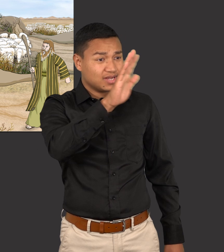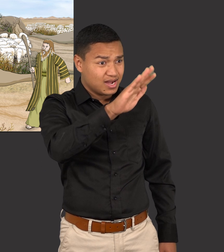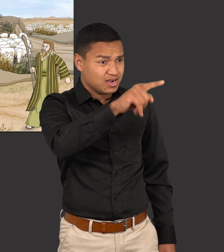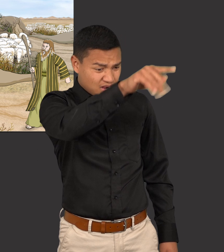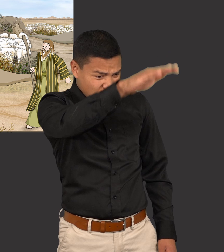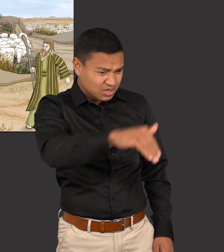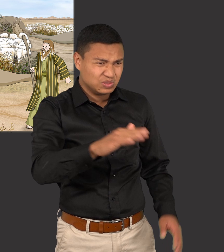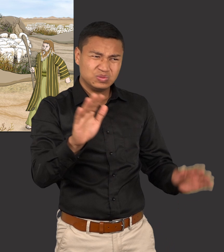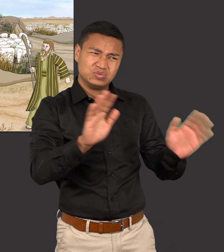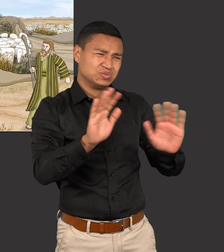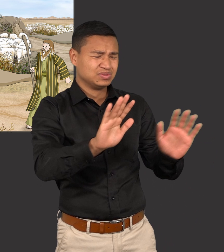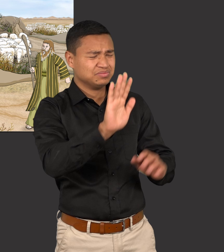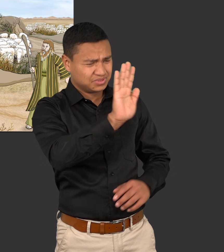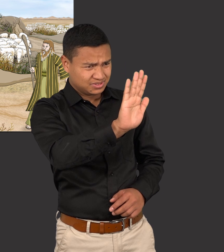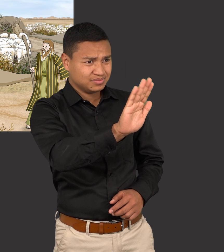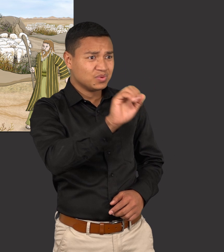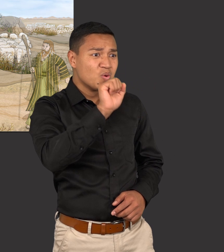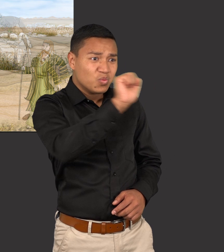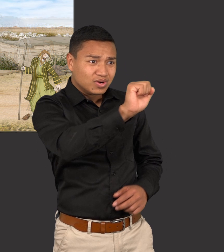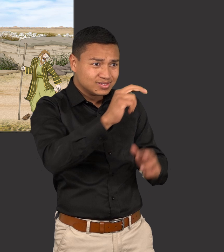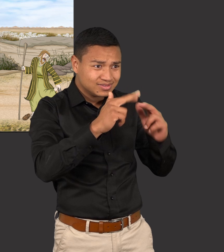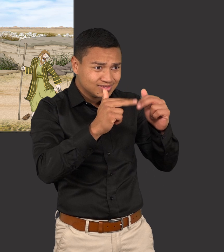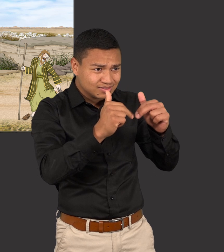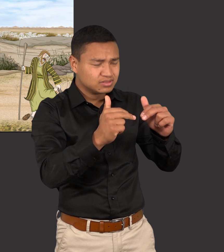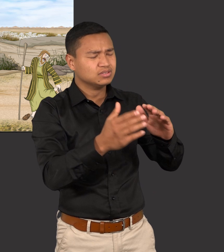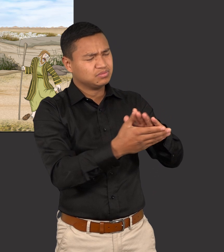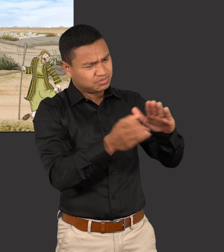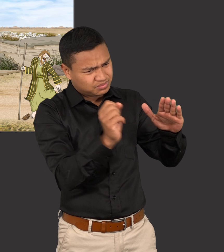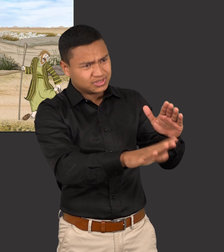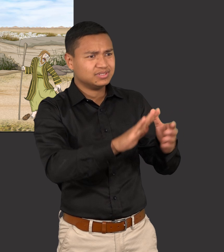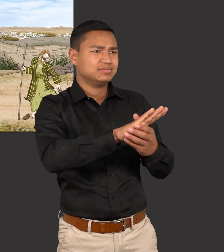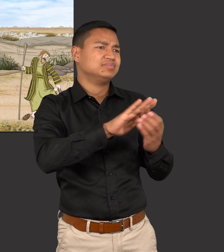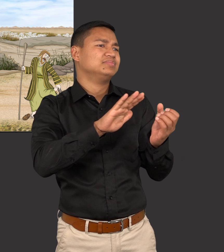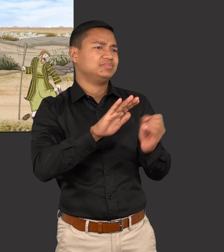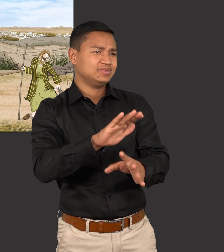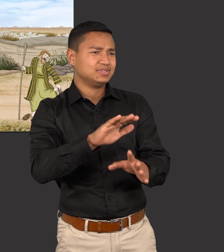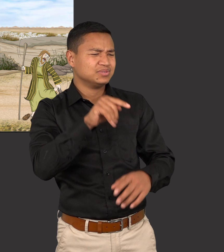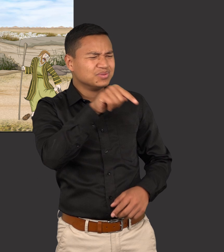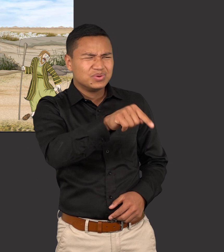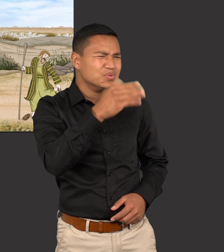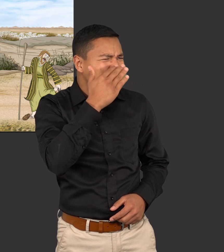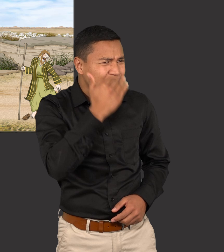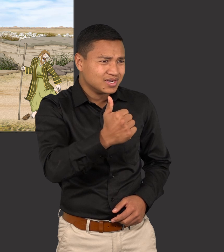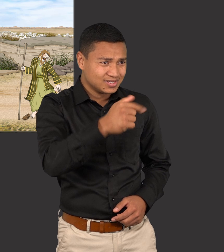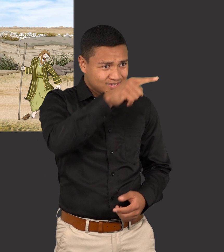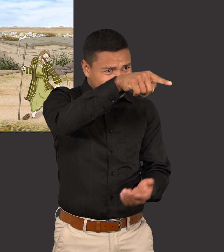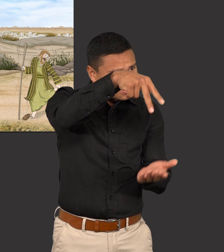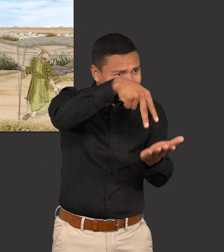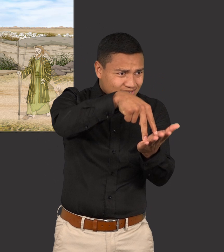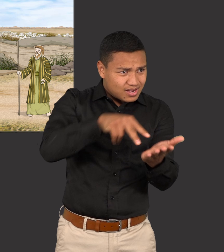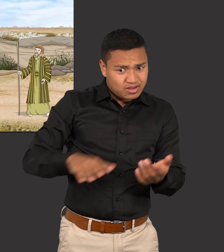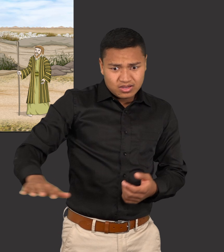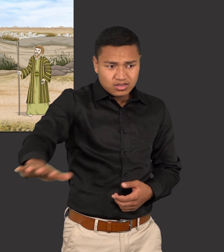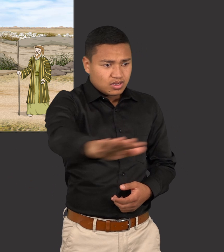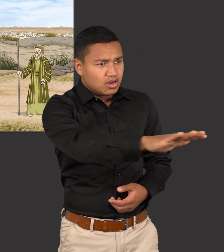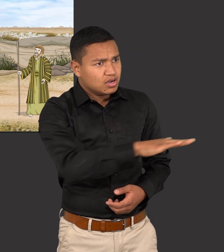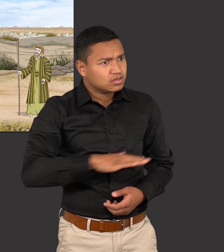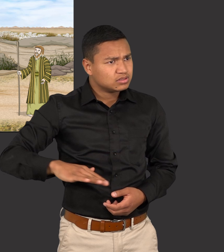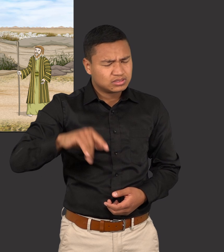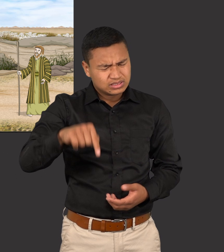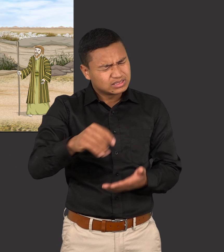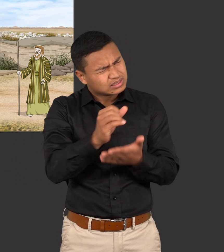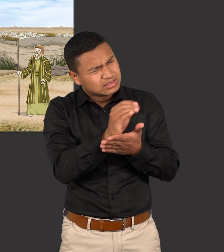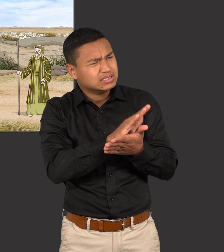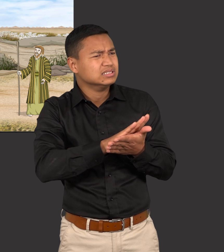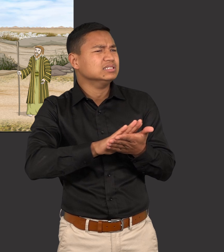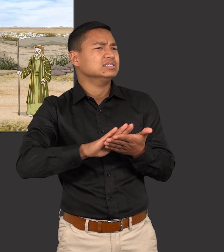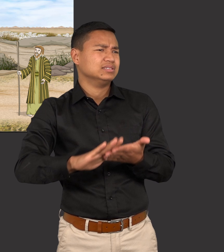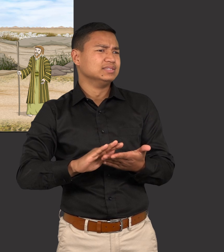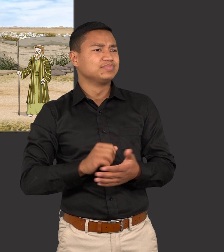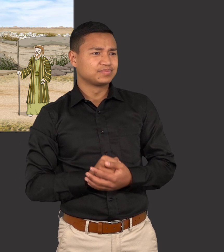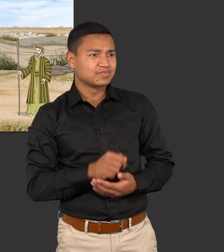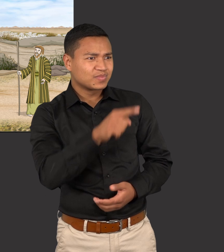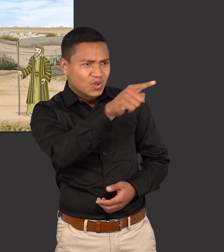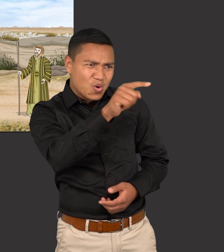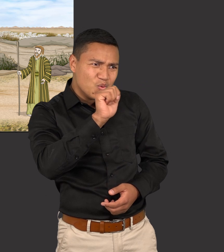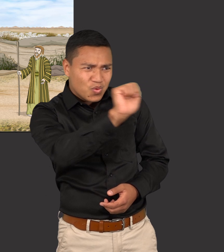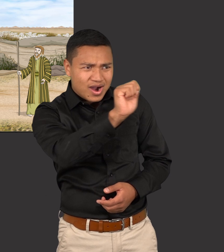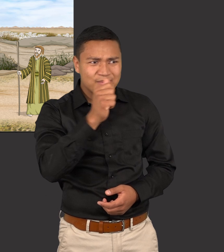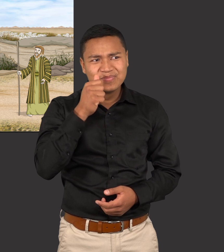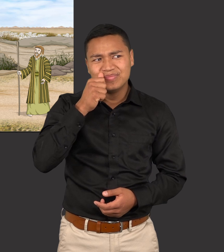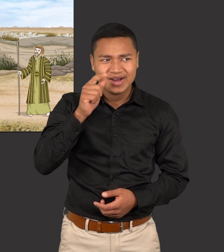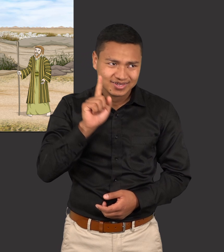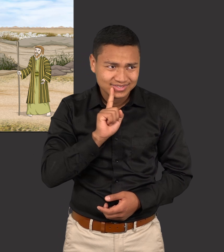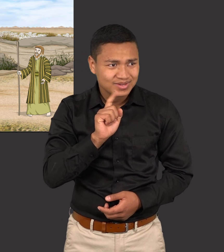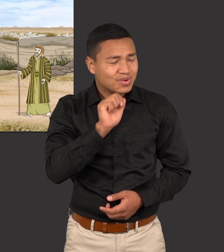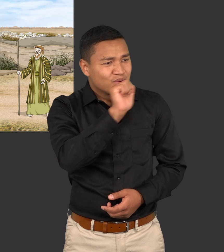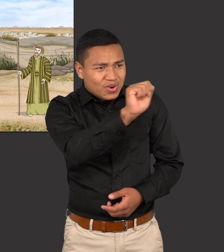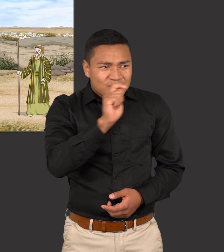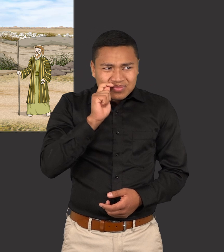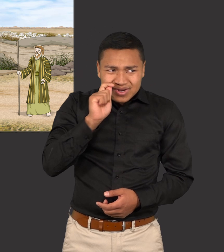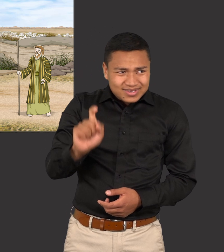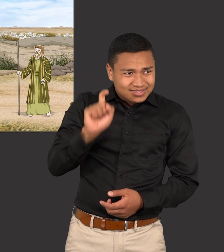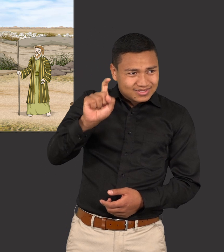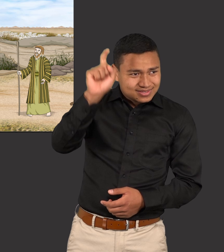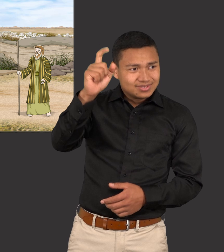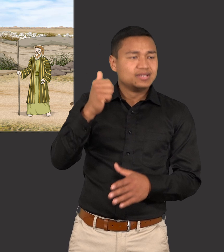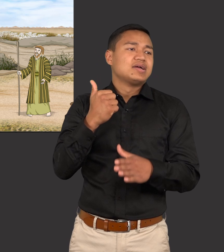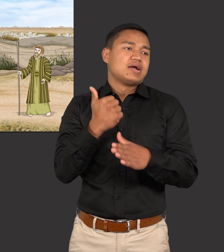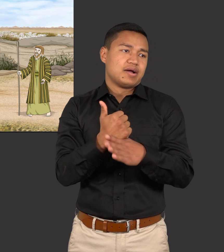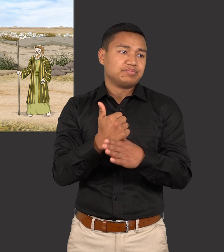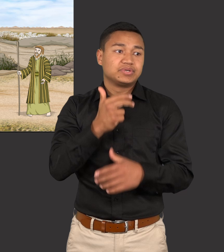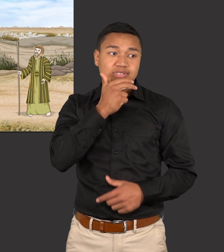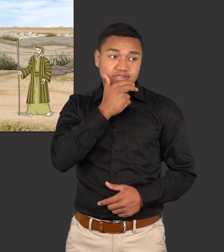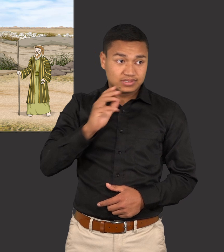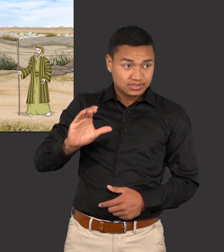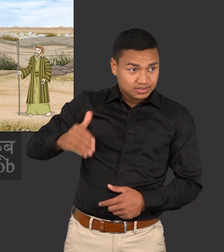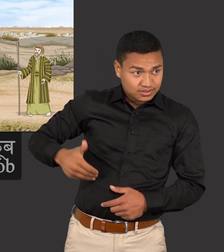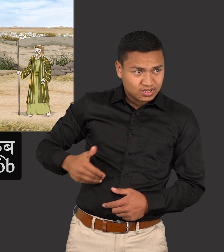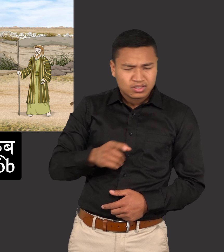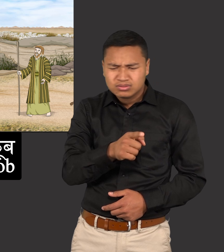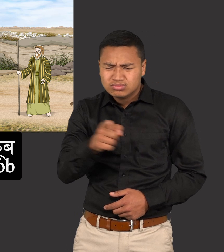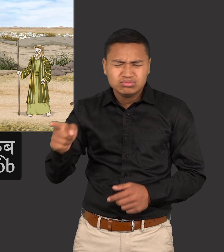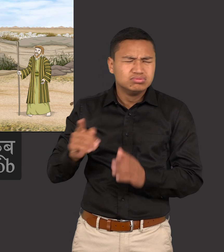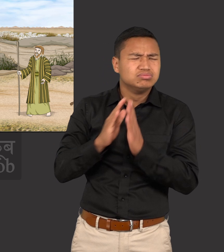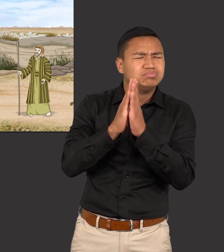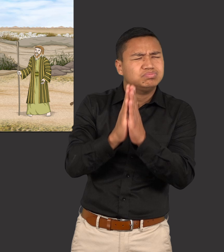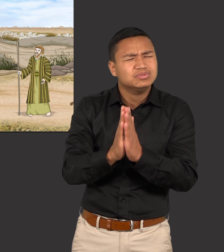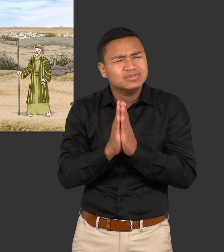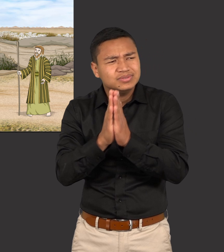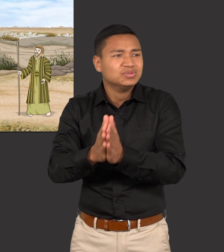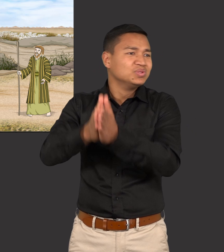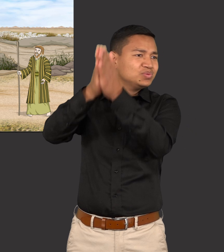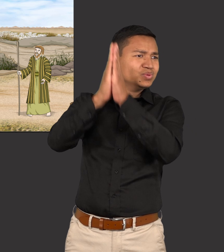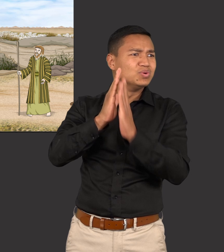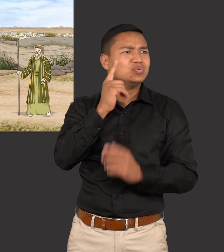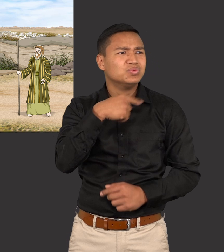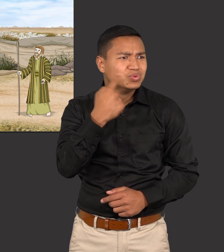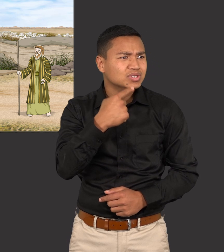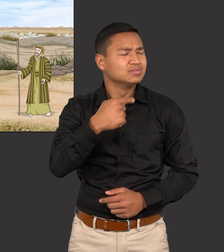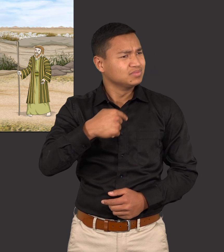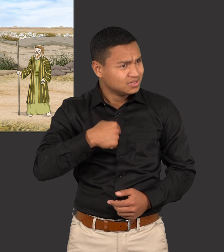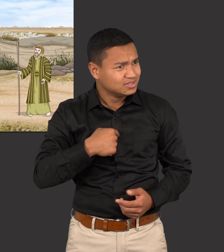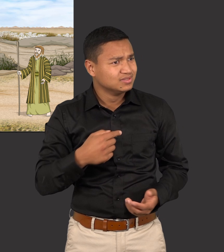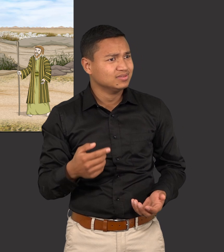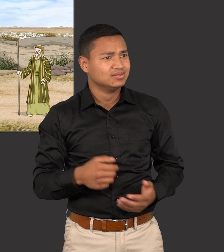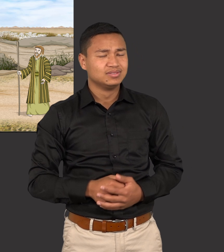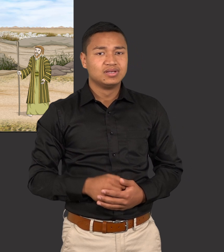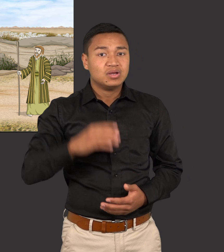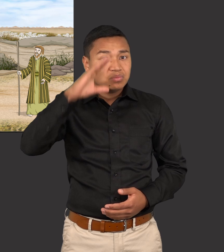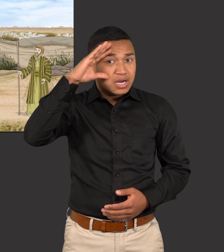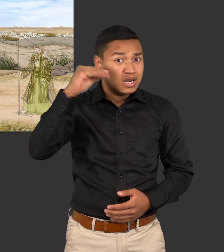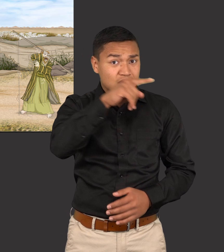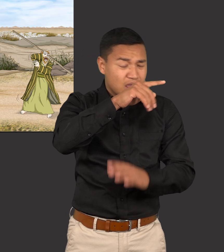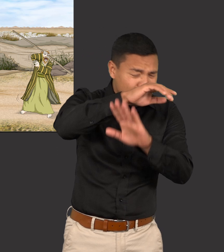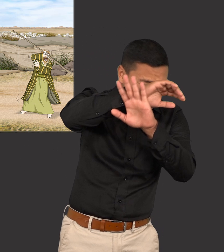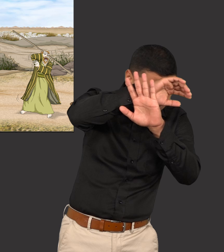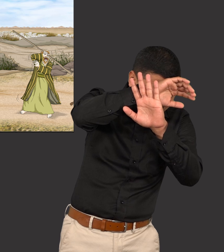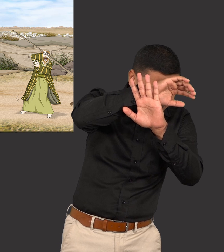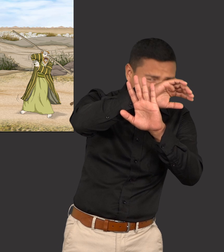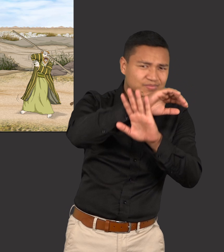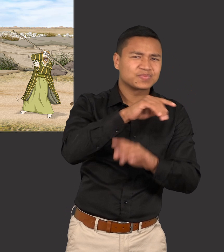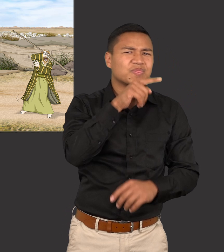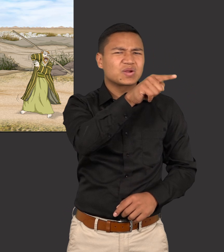“Take off your sandals, for the place where you are standing is holy ground.” Then He said, “I am the God of your father, the God of Abraham, the God of Isaac, and the God of Jacob.”